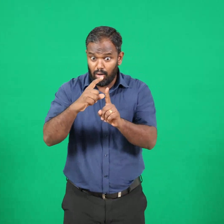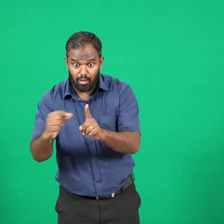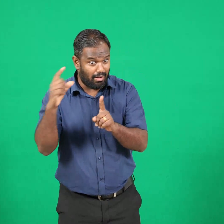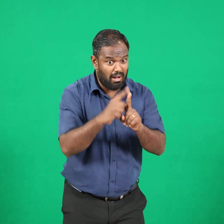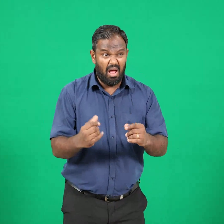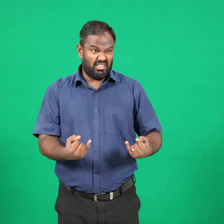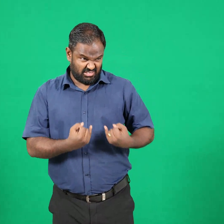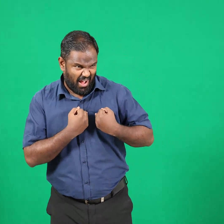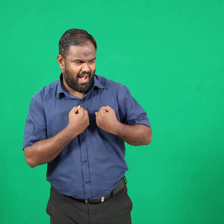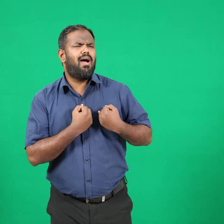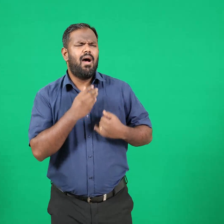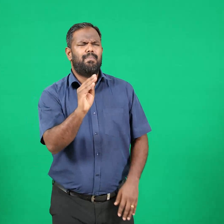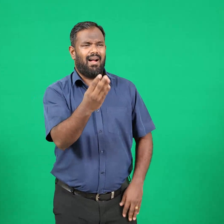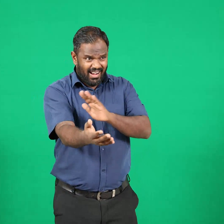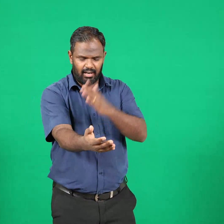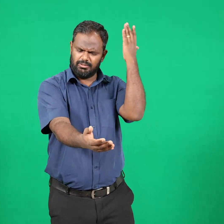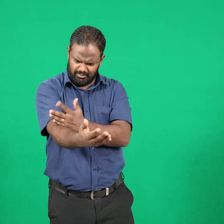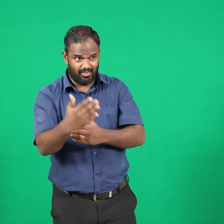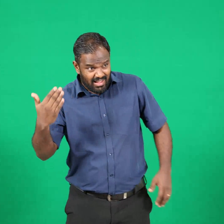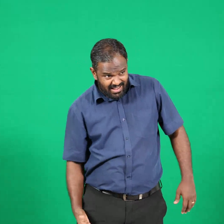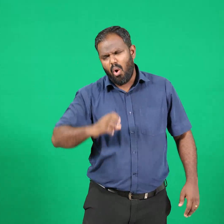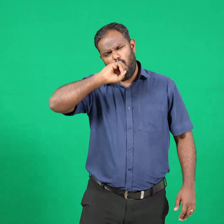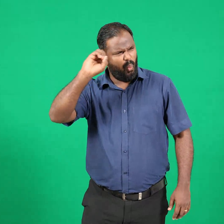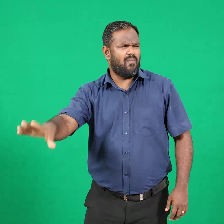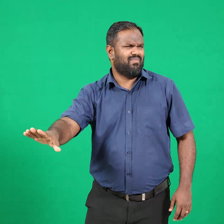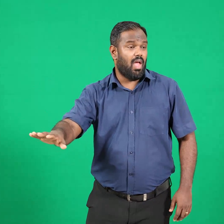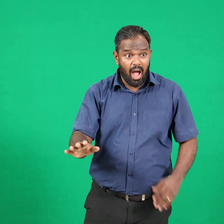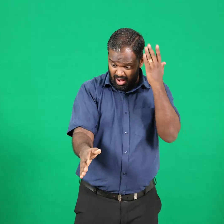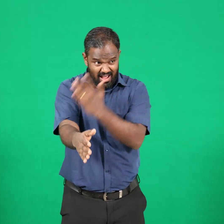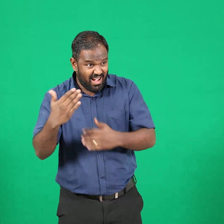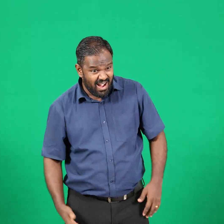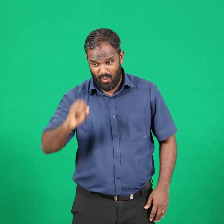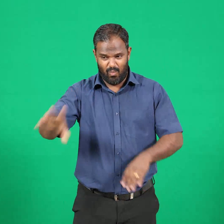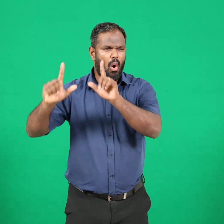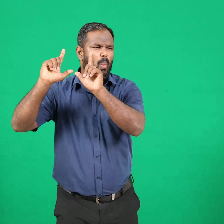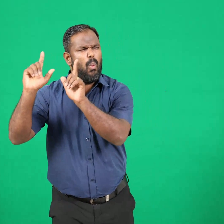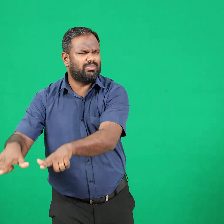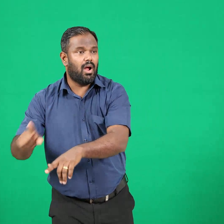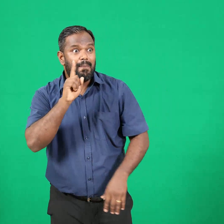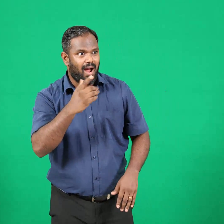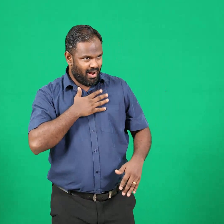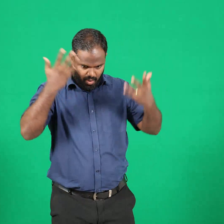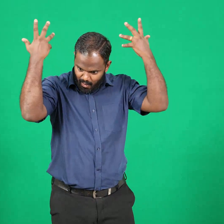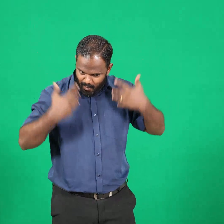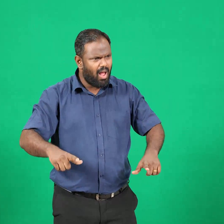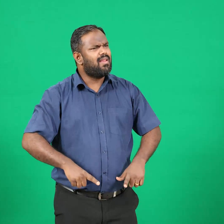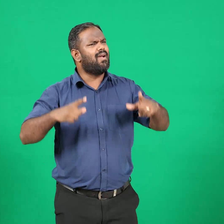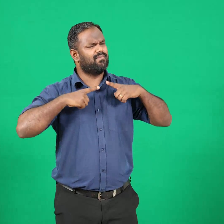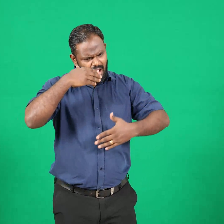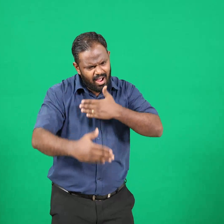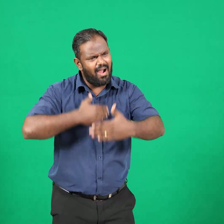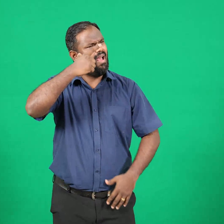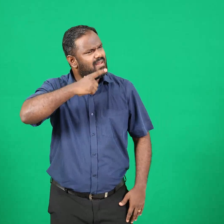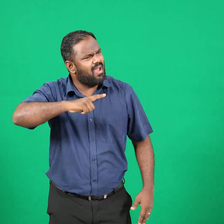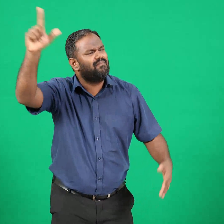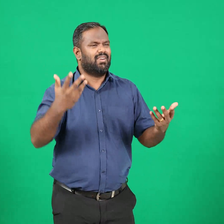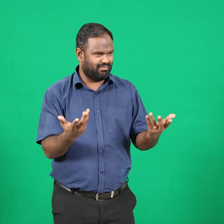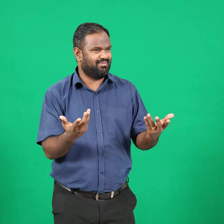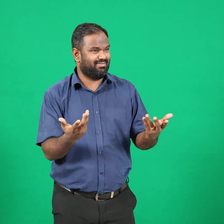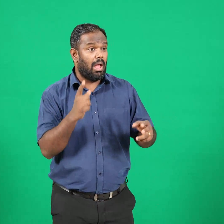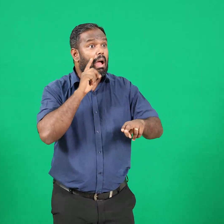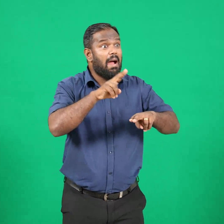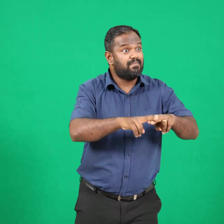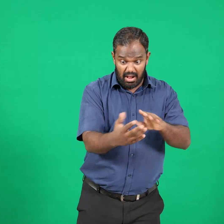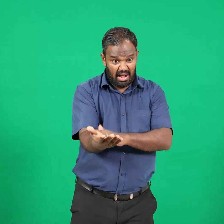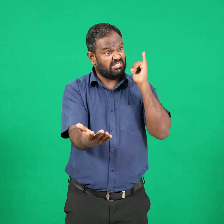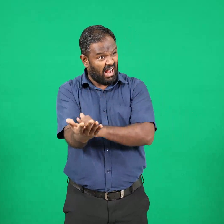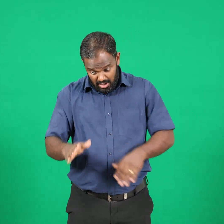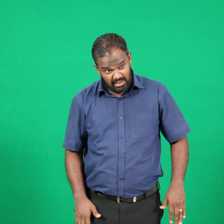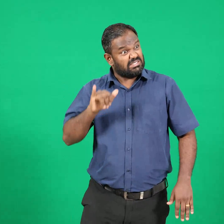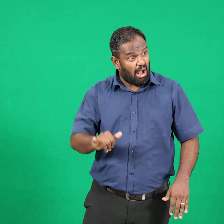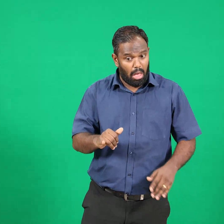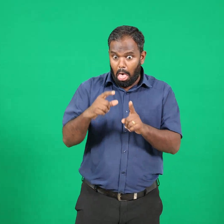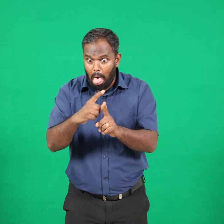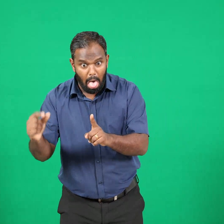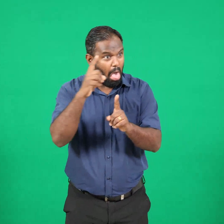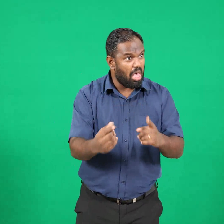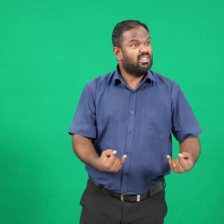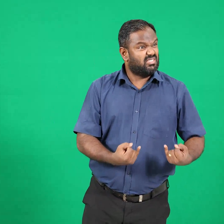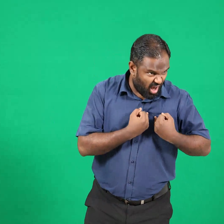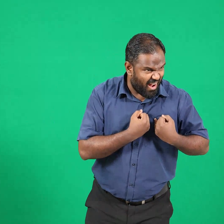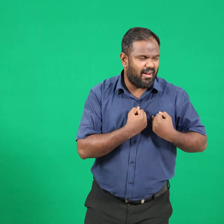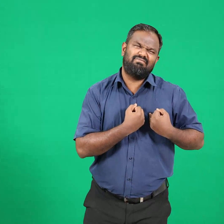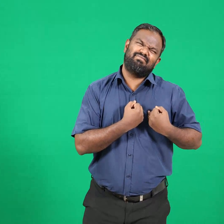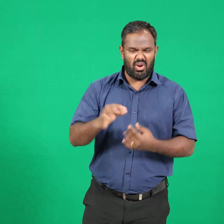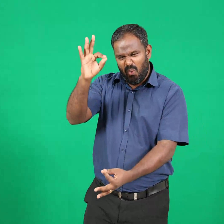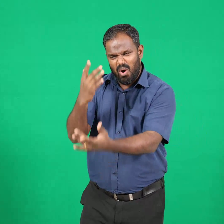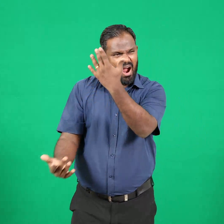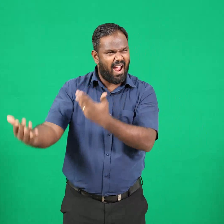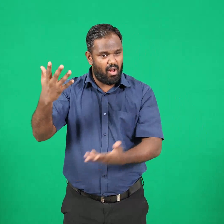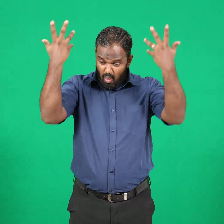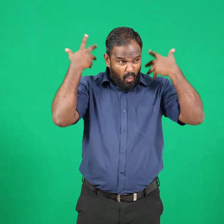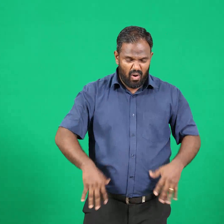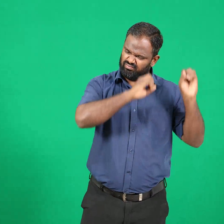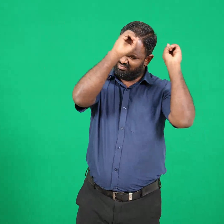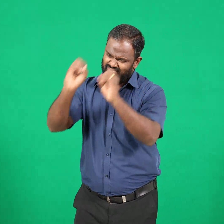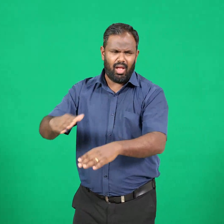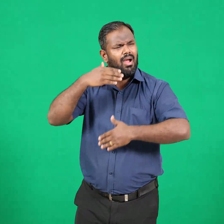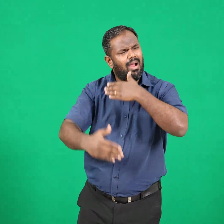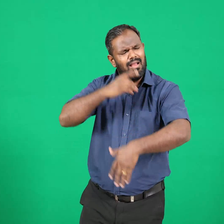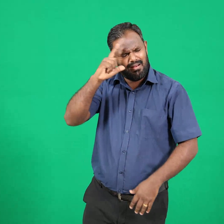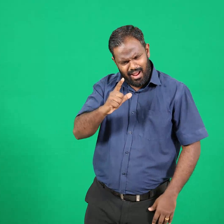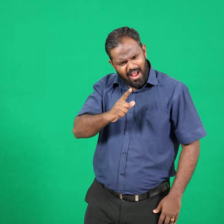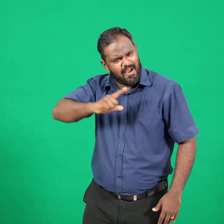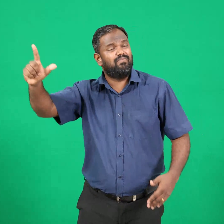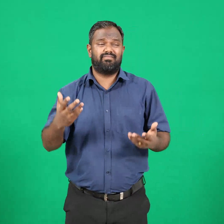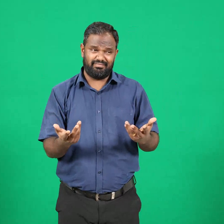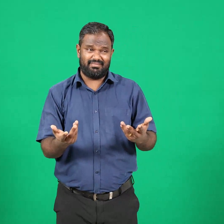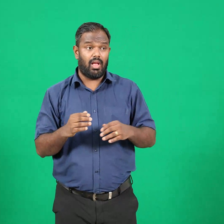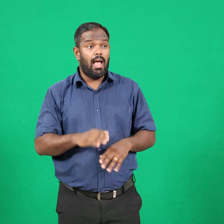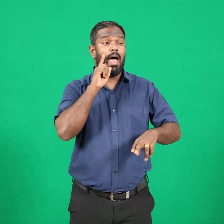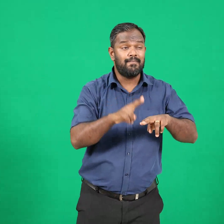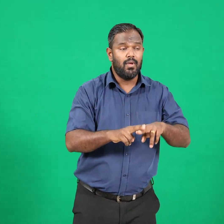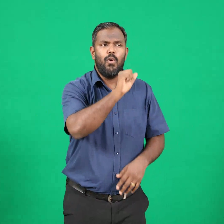It is better for you to enter life crippled or lame than to have two hands and two feet and be thrown into the eternal fire.